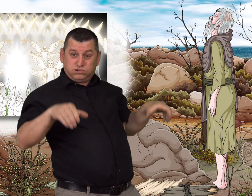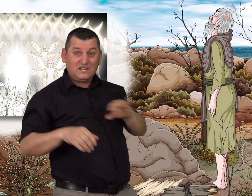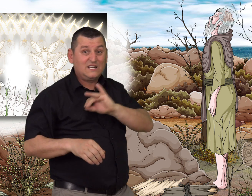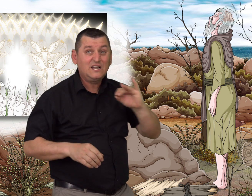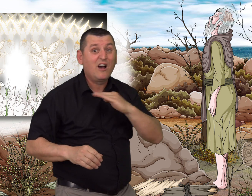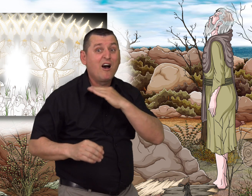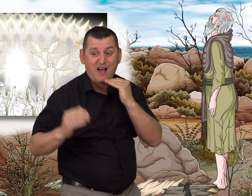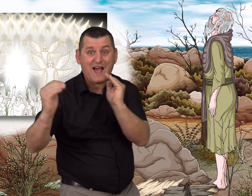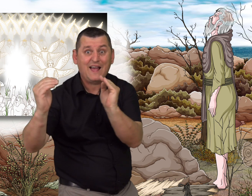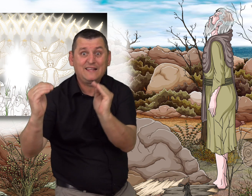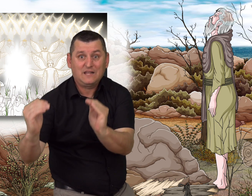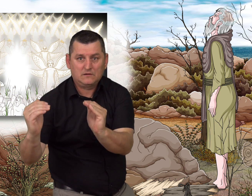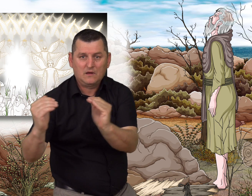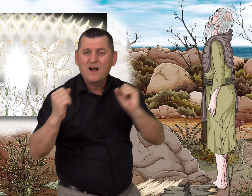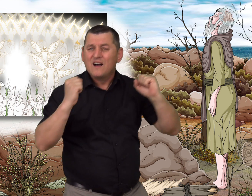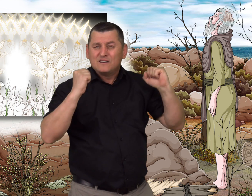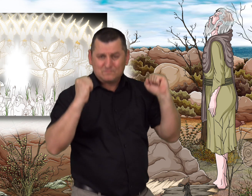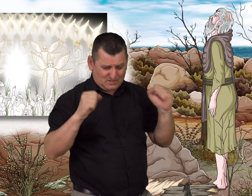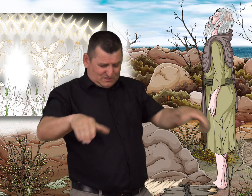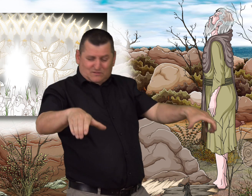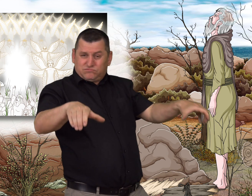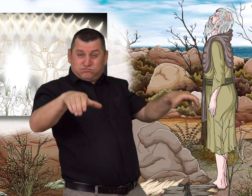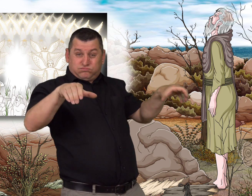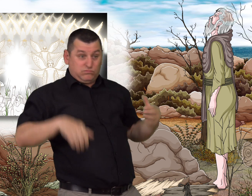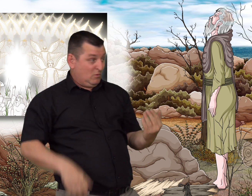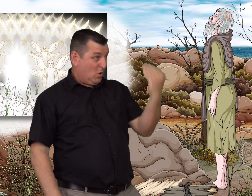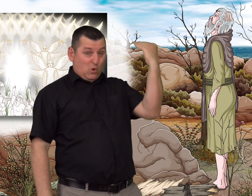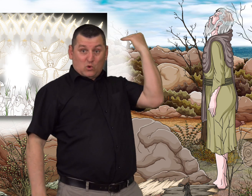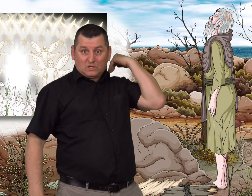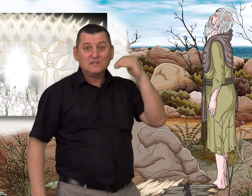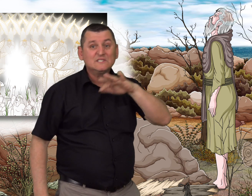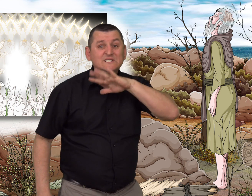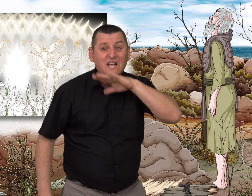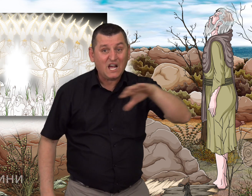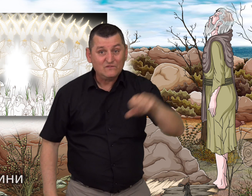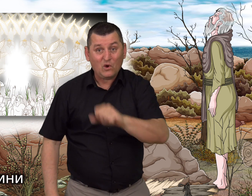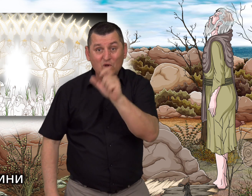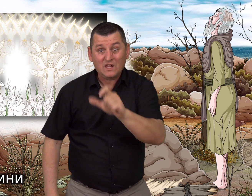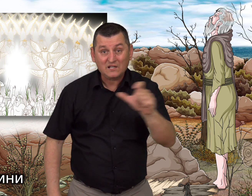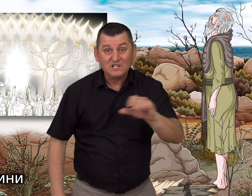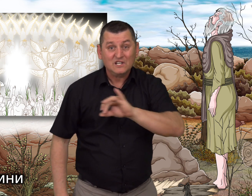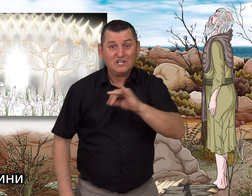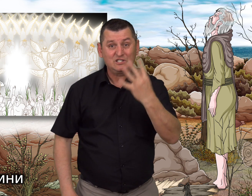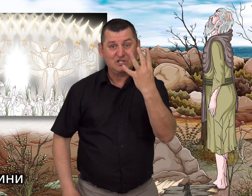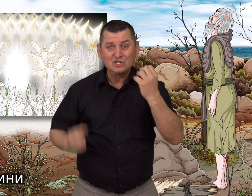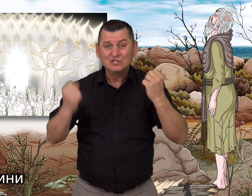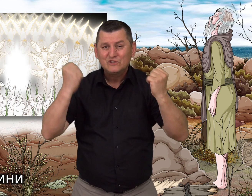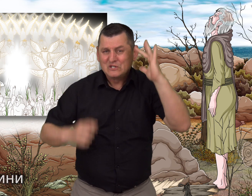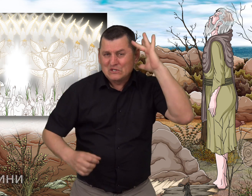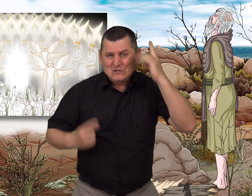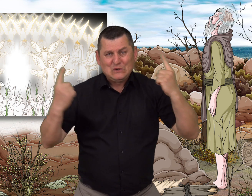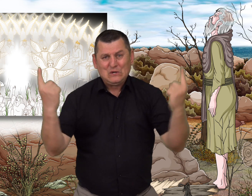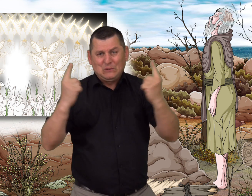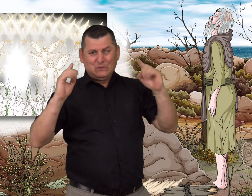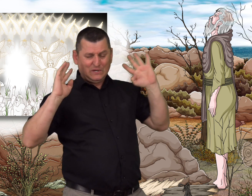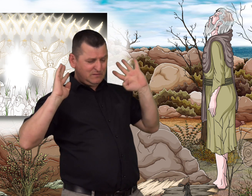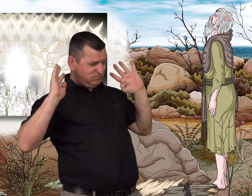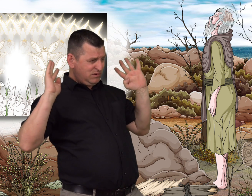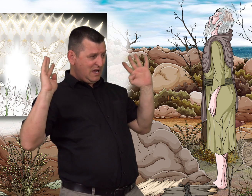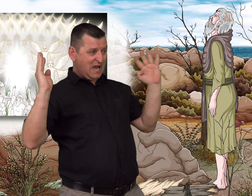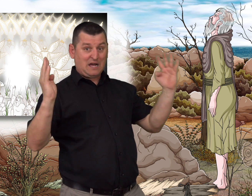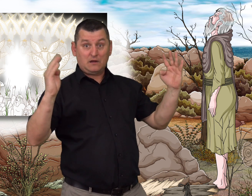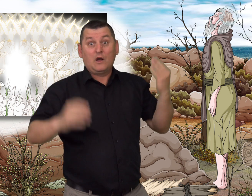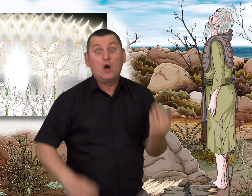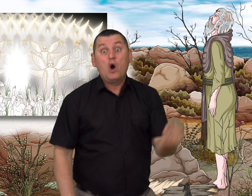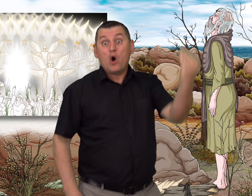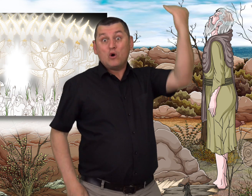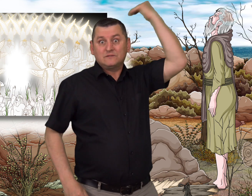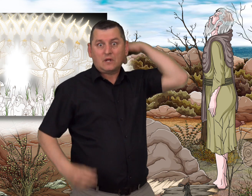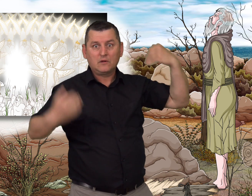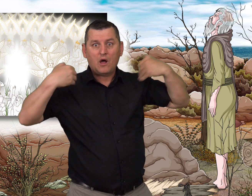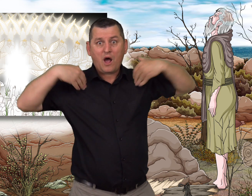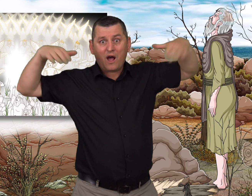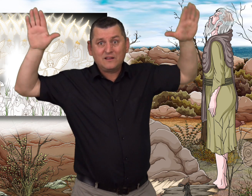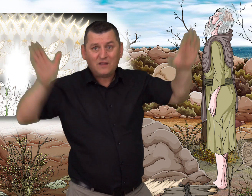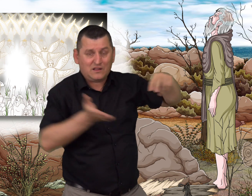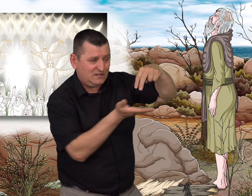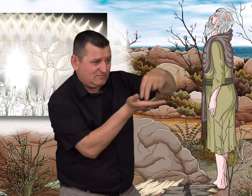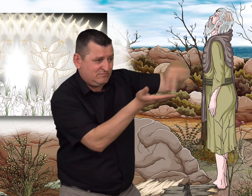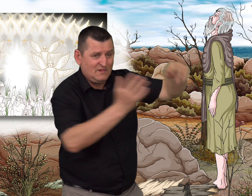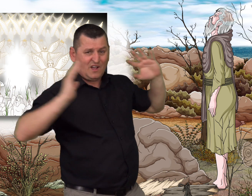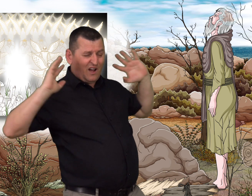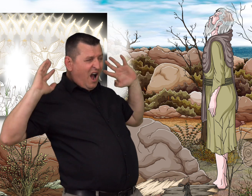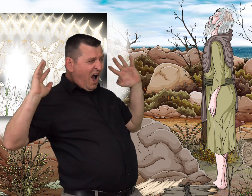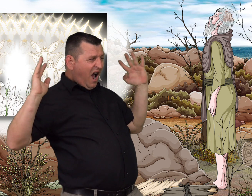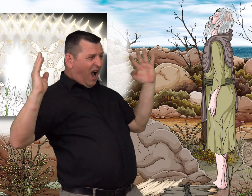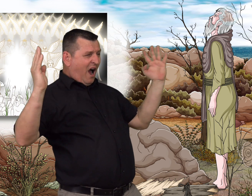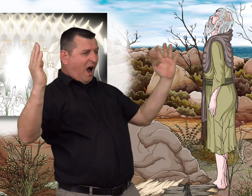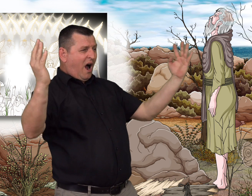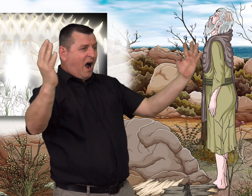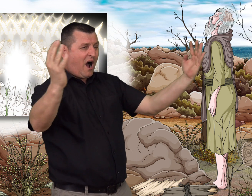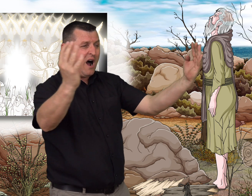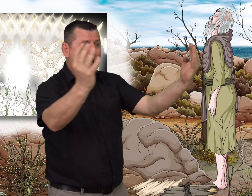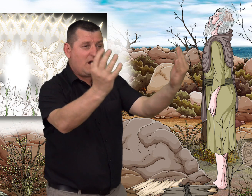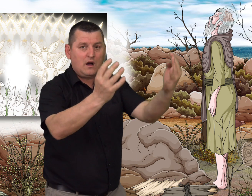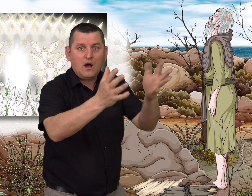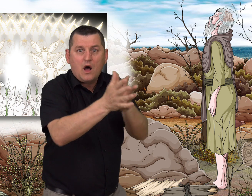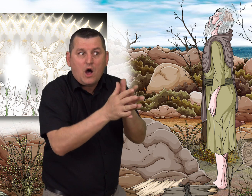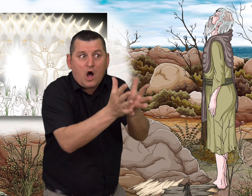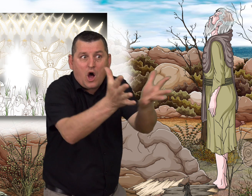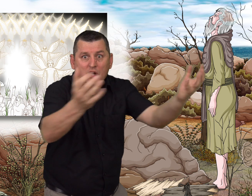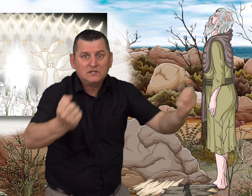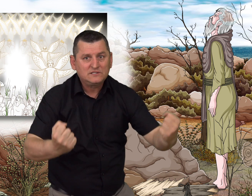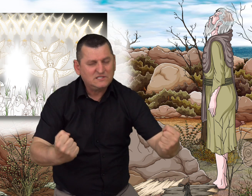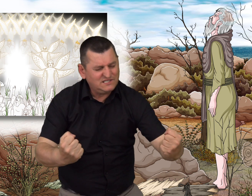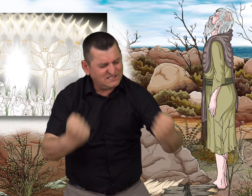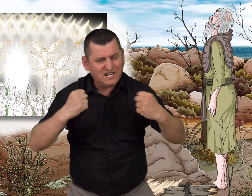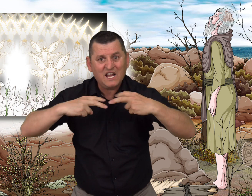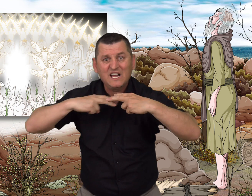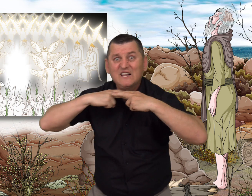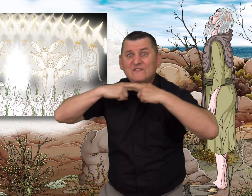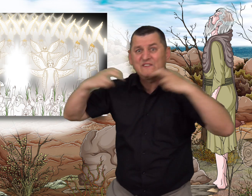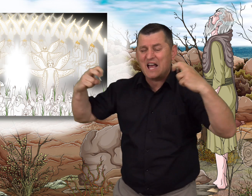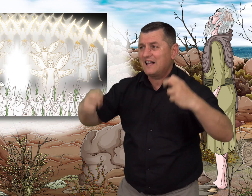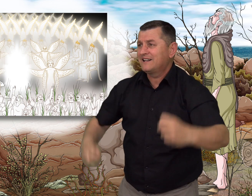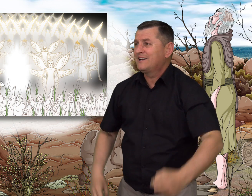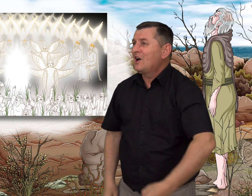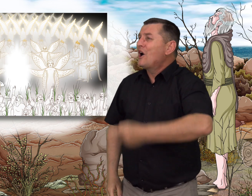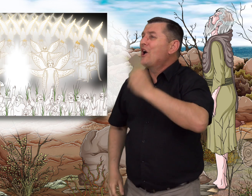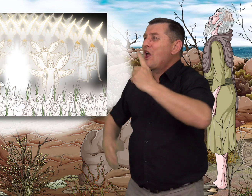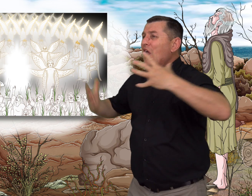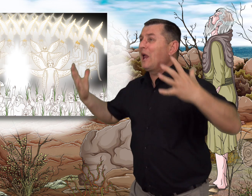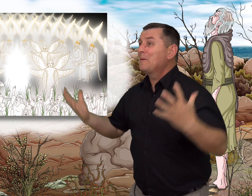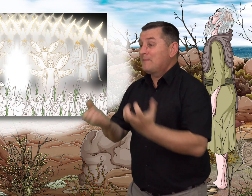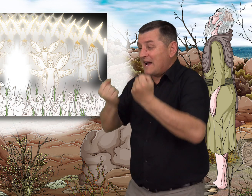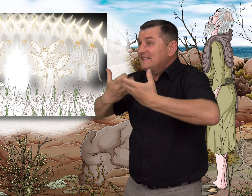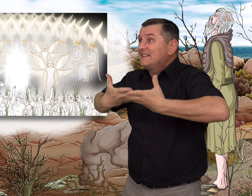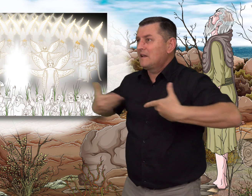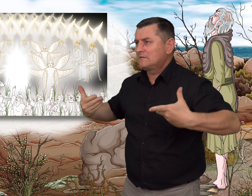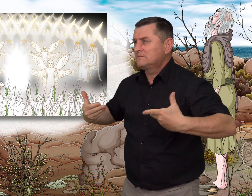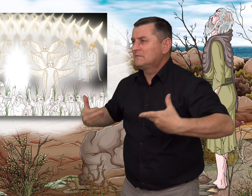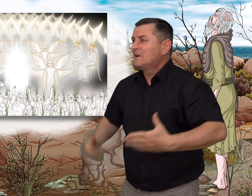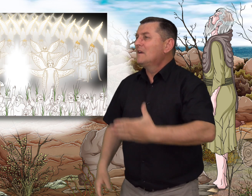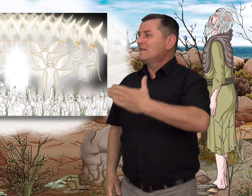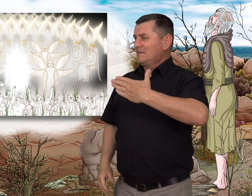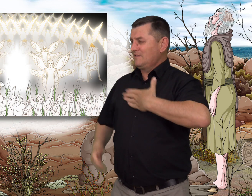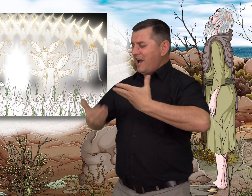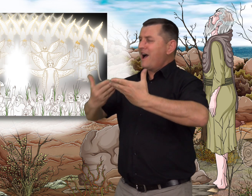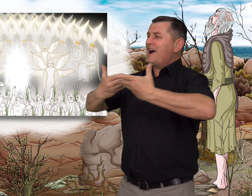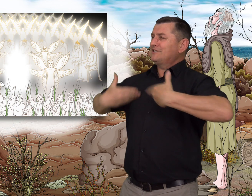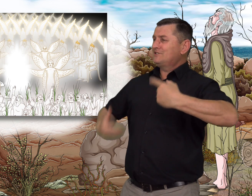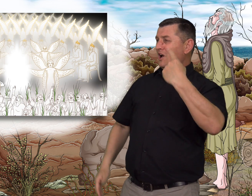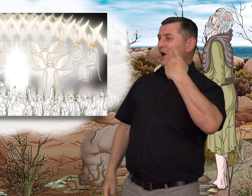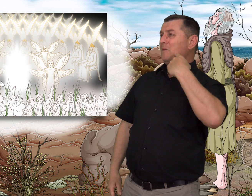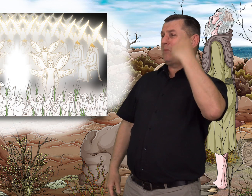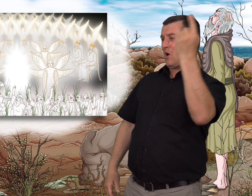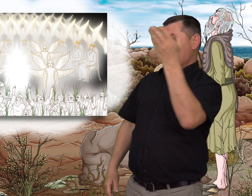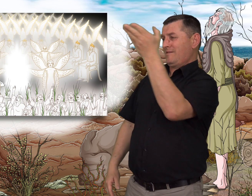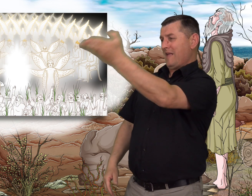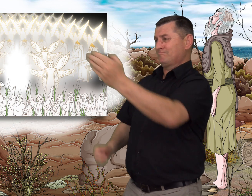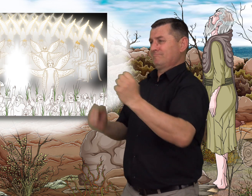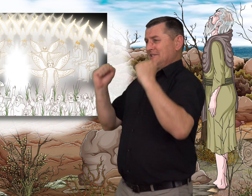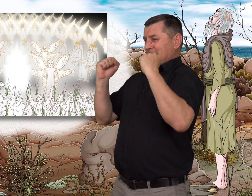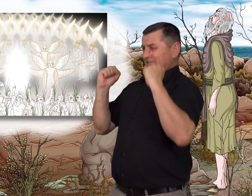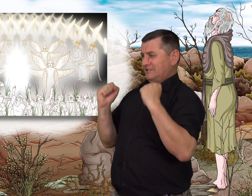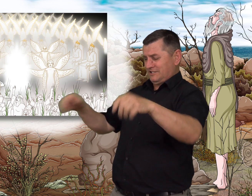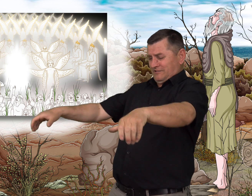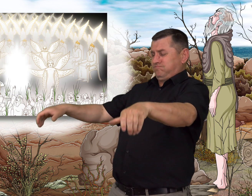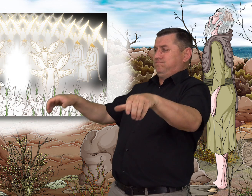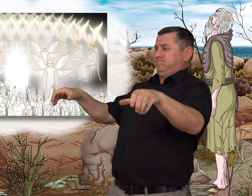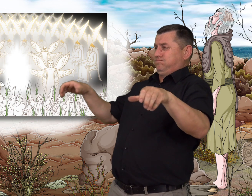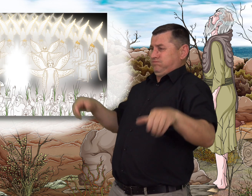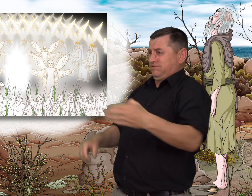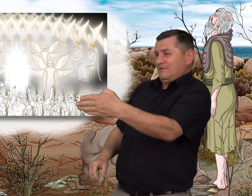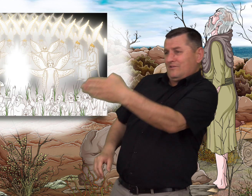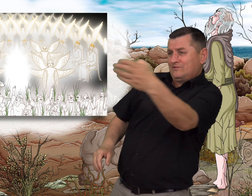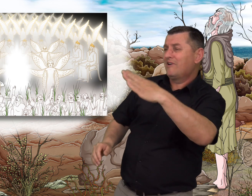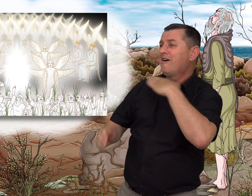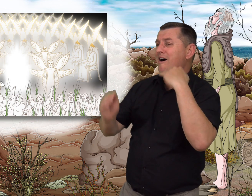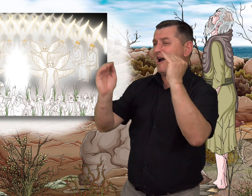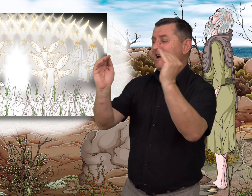And they cried out in a loud voice: “Salvation to our God, who sits on the throne, and to the Lamb!”